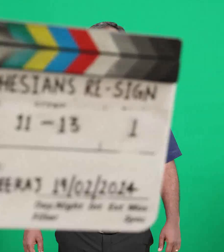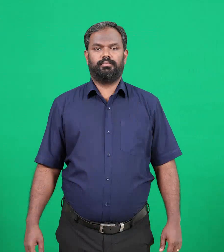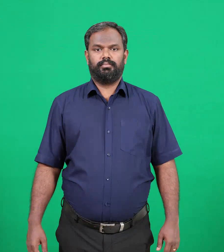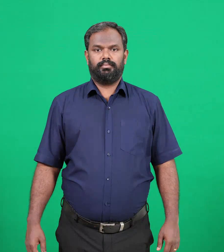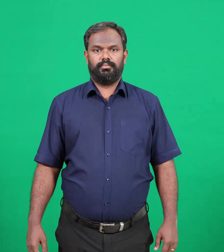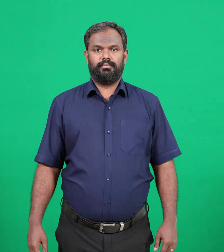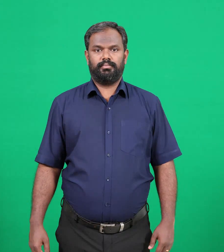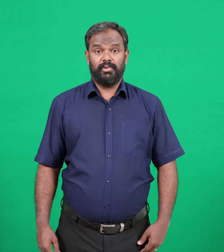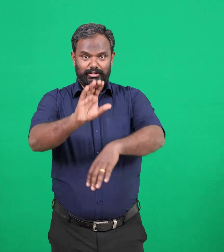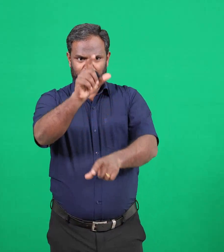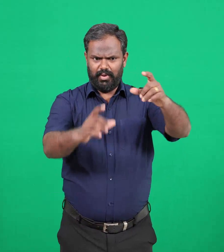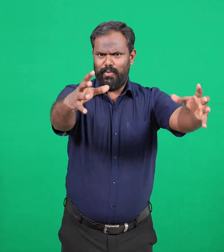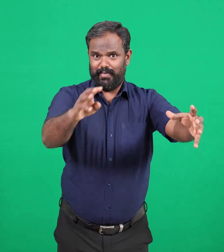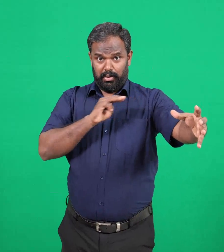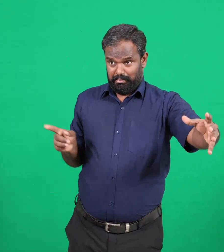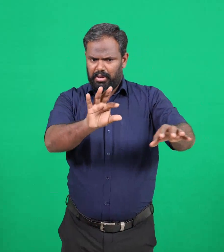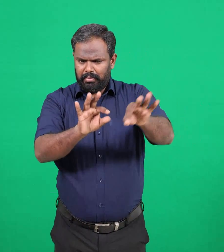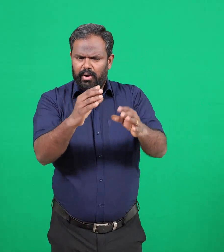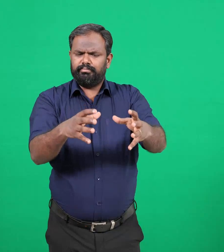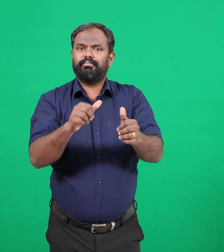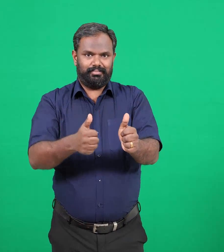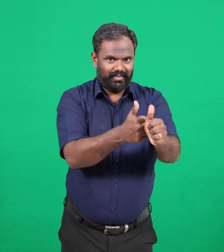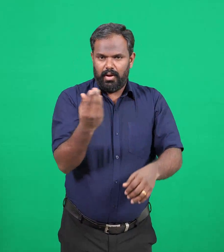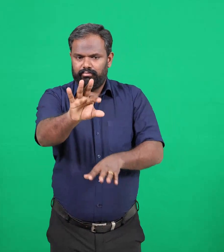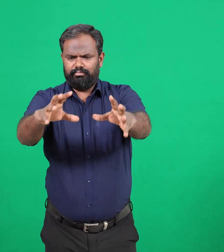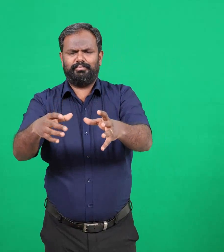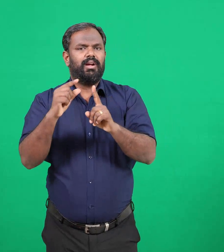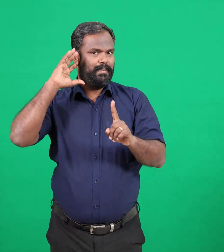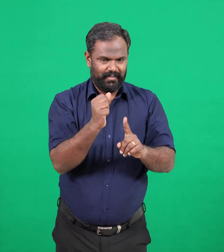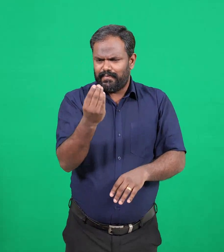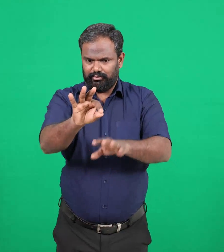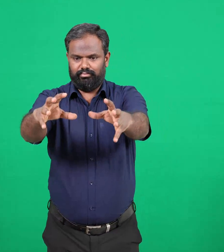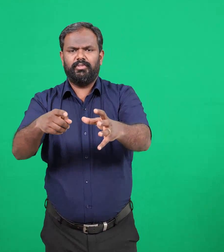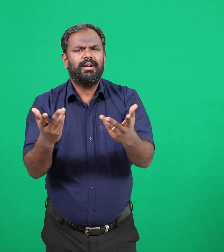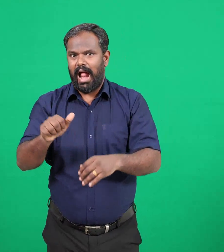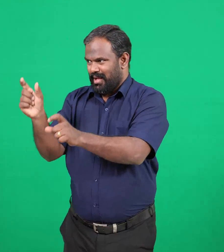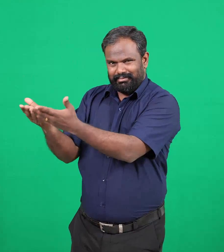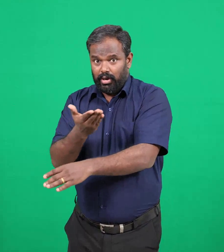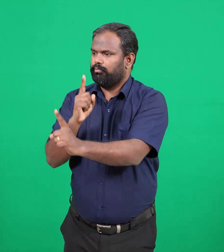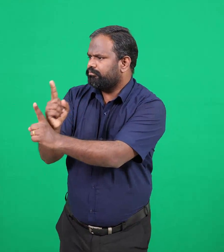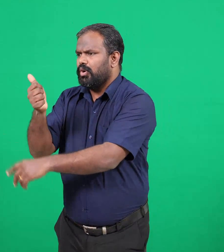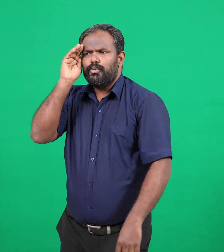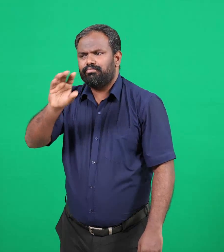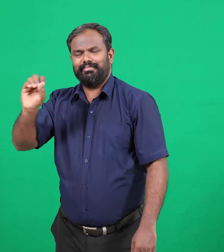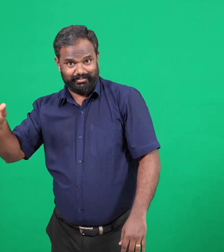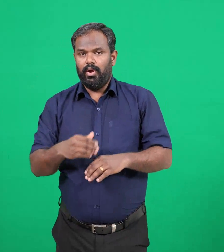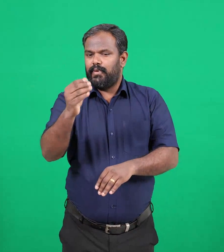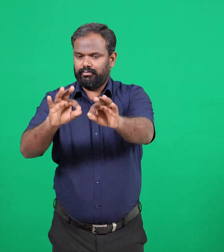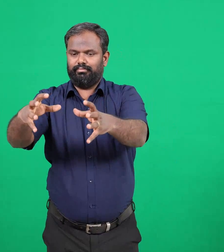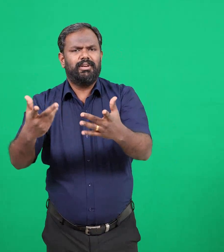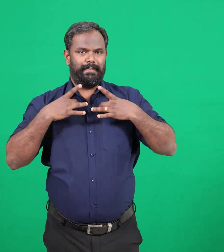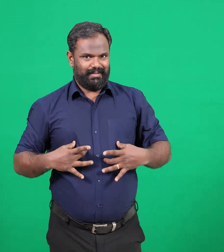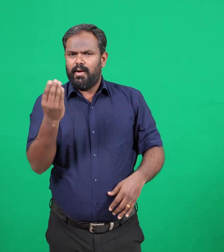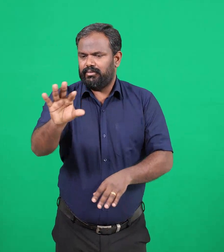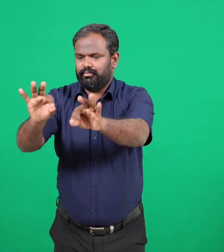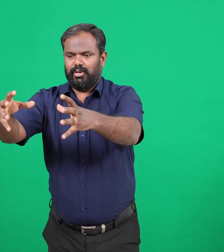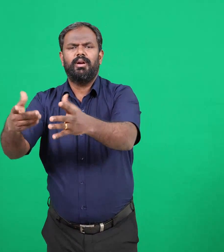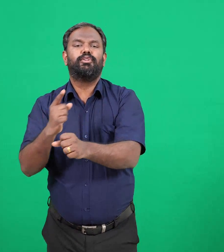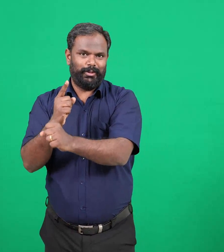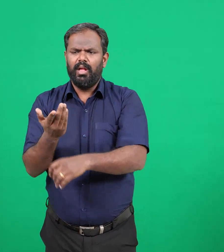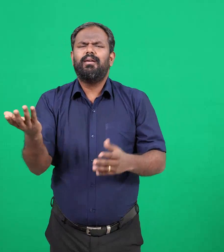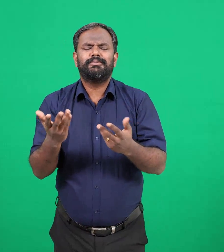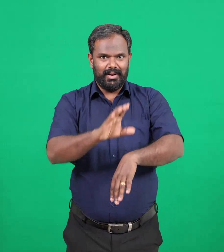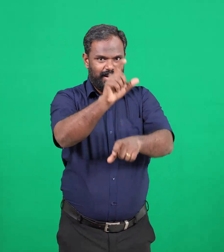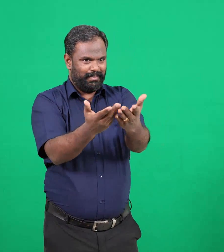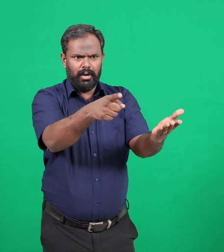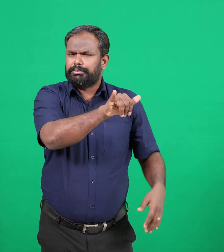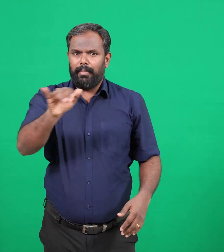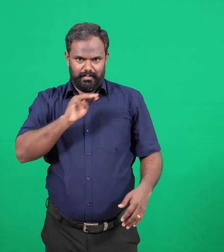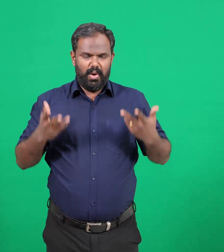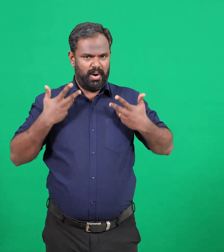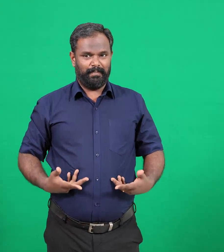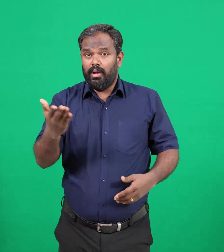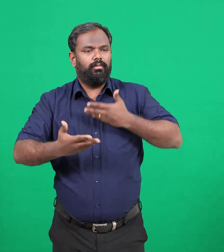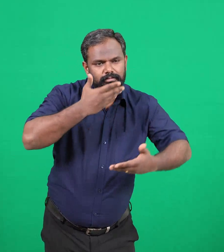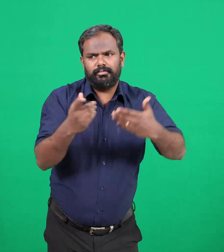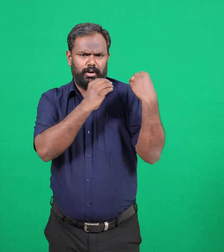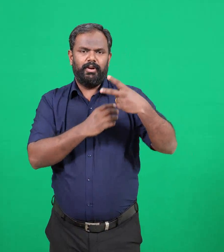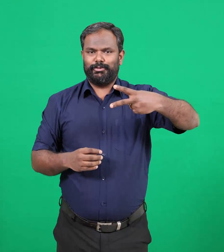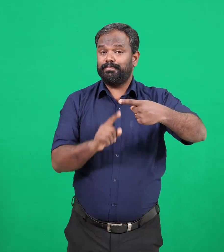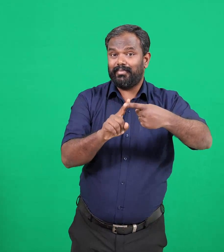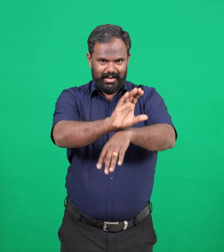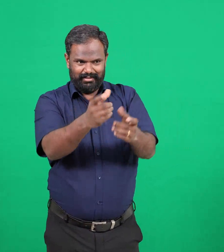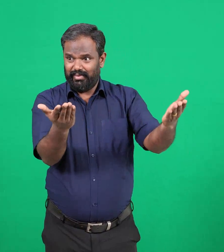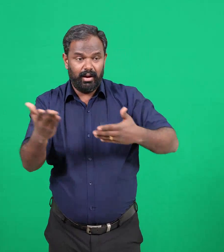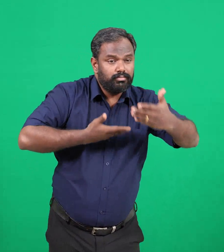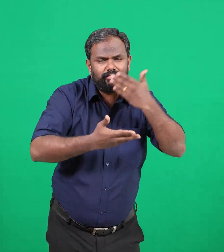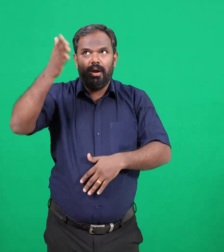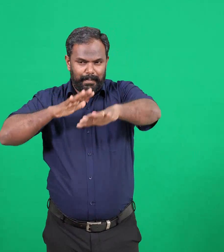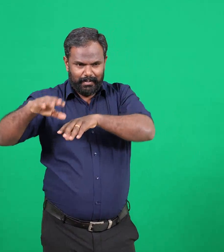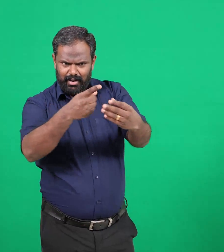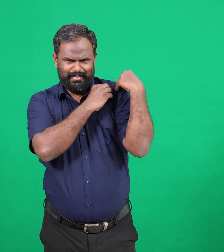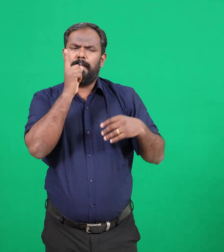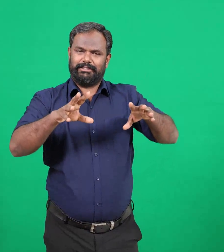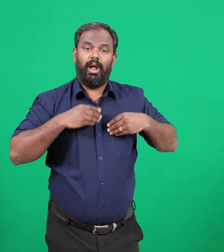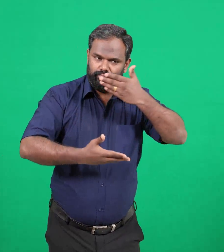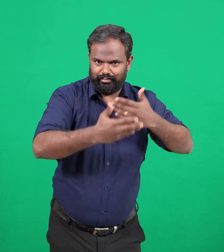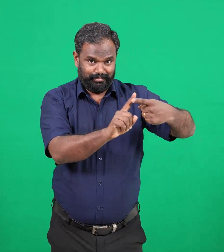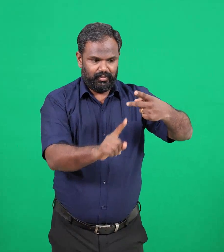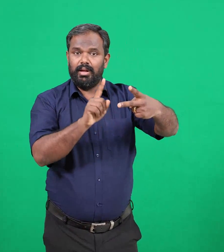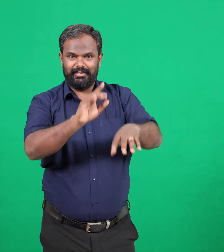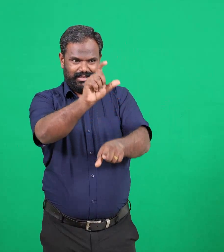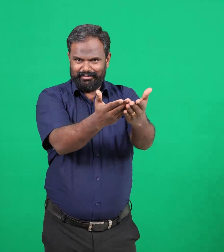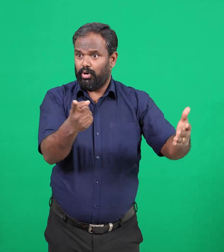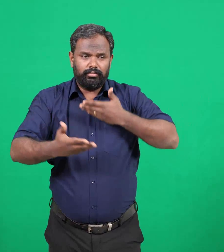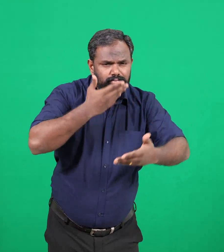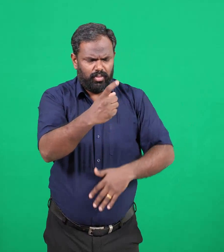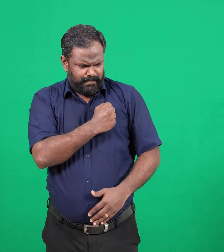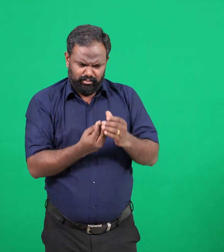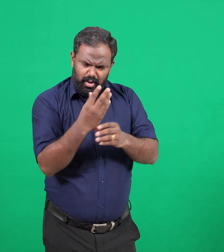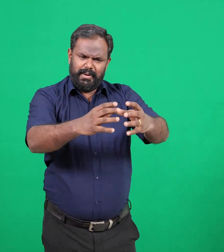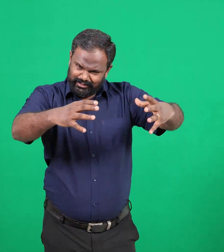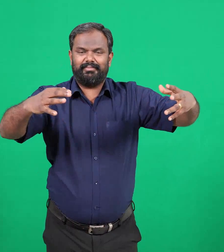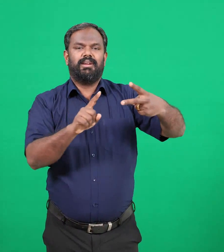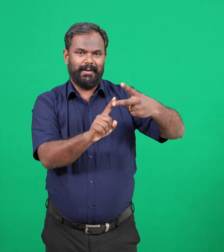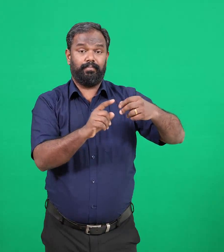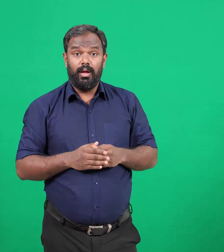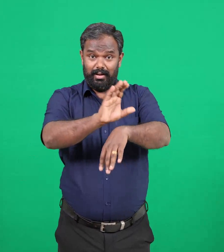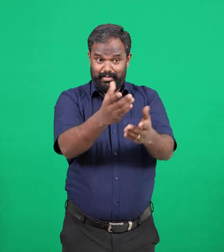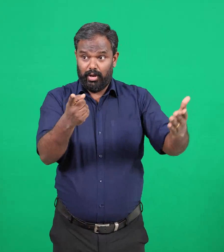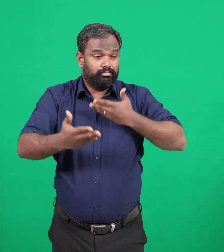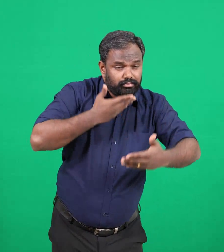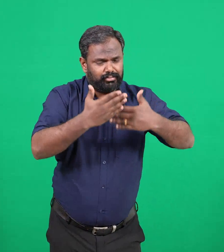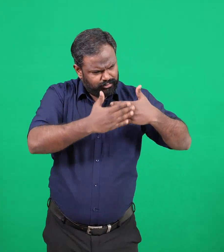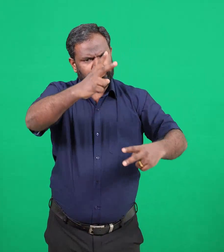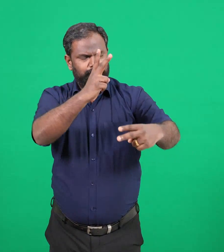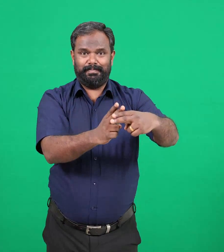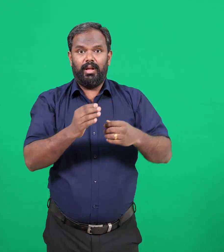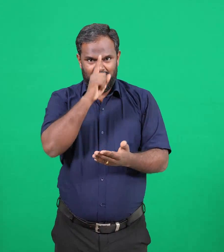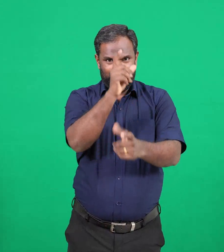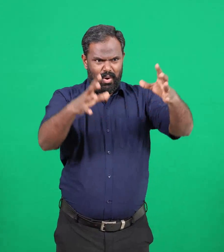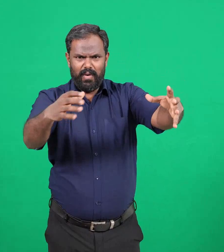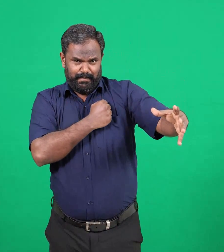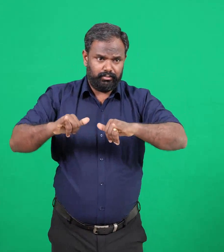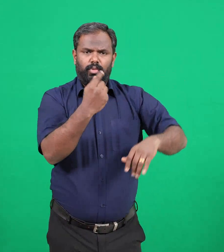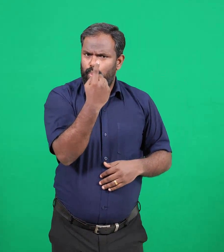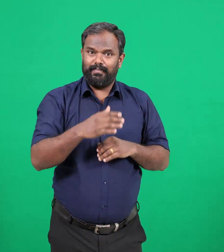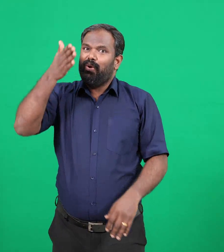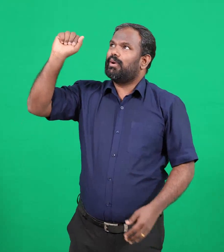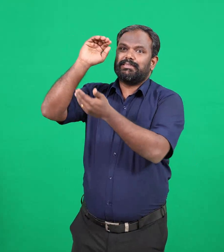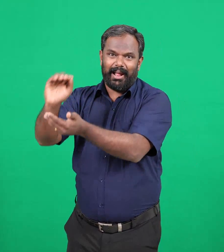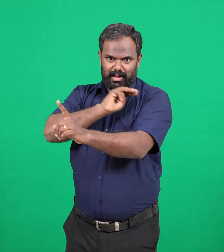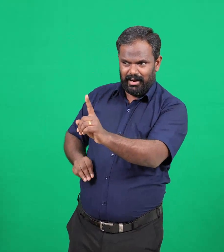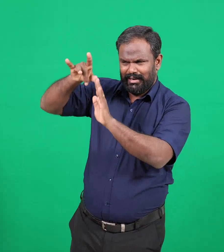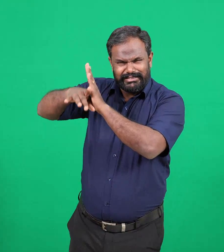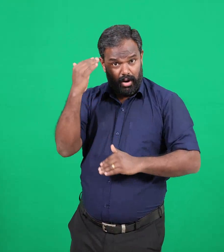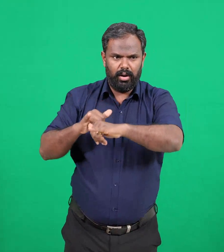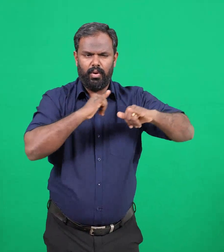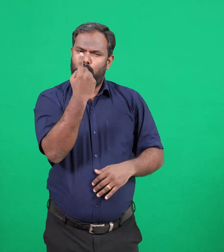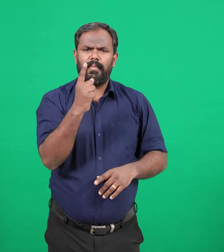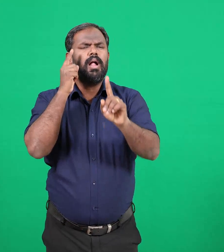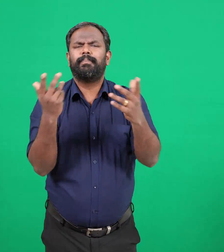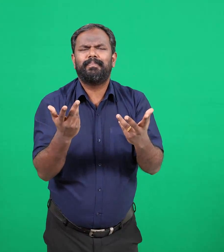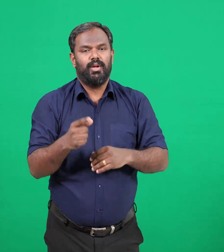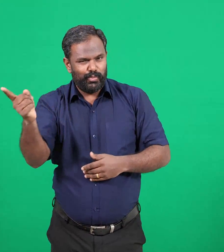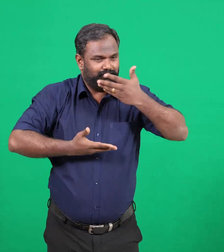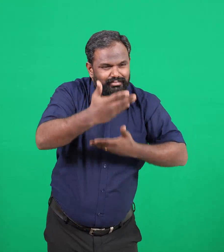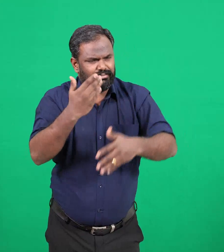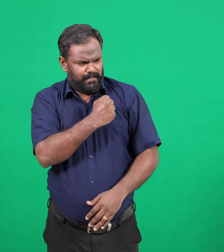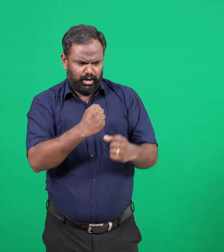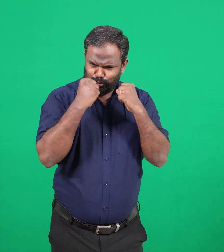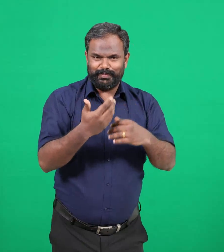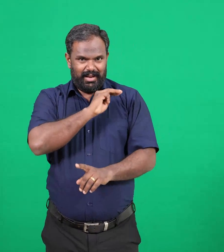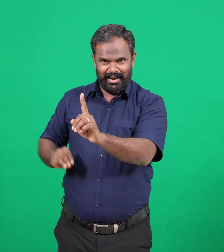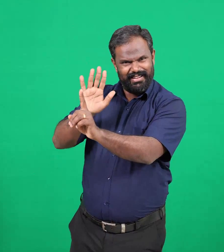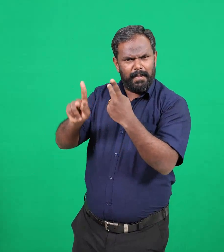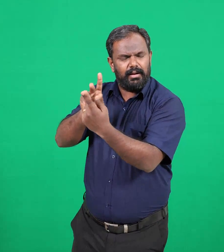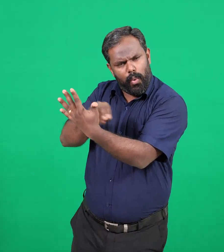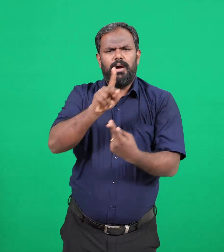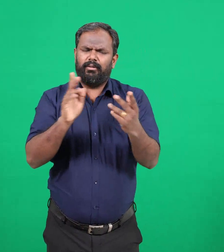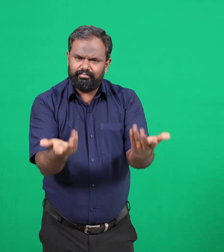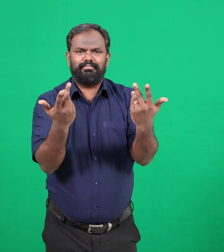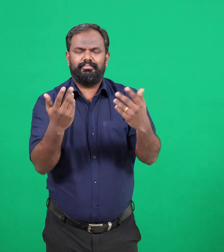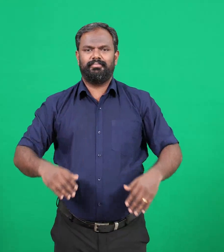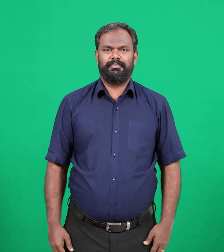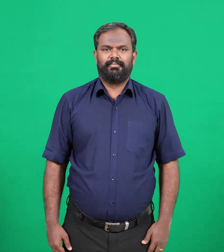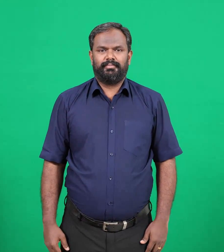And it was He who gave some to be apostles, some to be prophets, some to be evangelists, and some to be pastors and teachers, to equip the saints for works of ministry and to build up the body of Christ, until we all reach unity in the faith and in the knowledge of the Son of God, as we mature to the full measure of the stature of Christ.